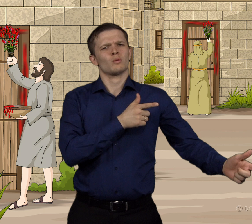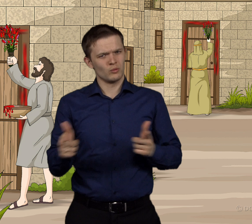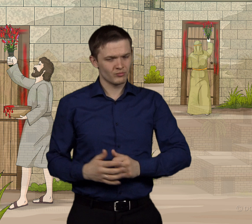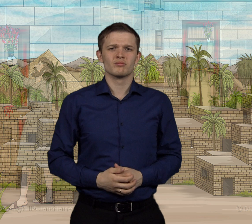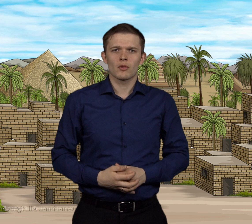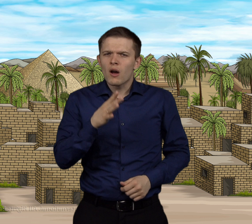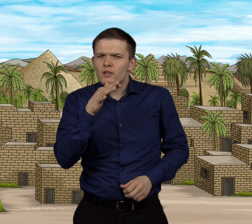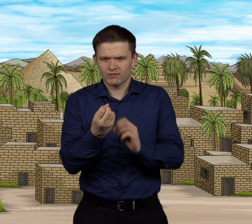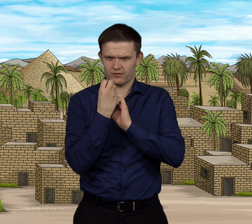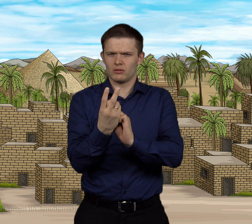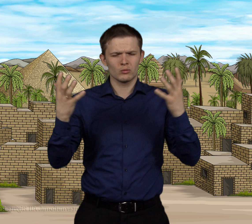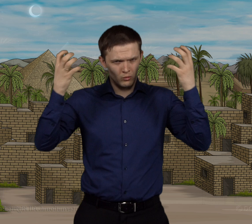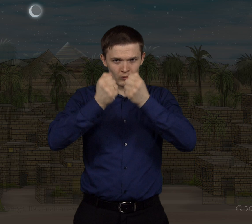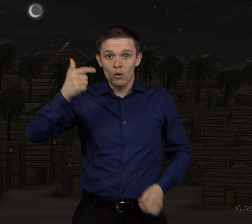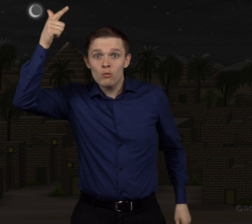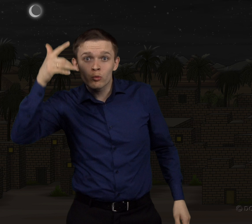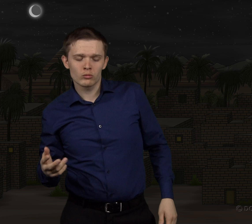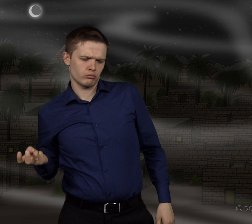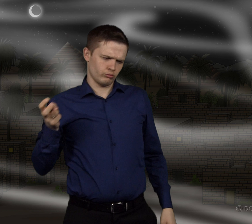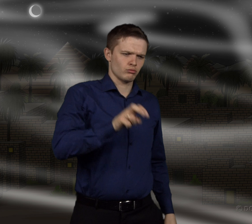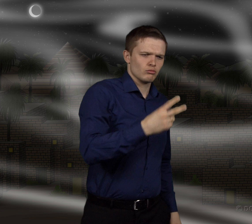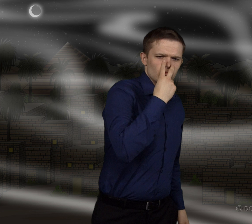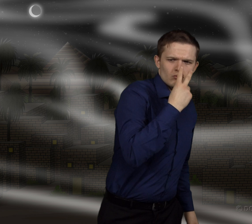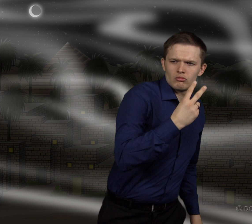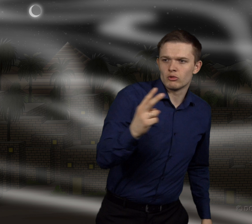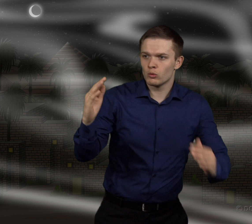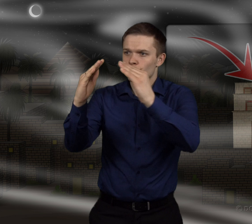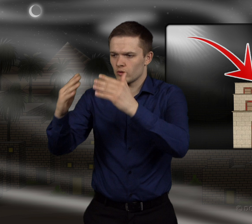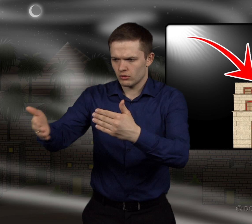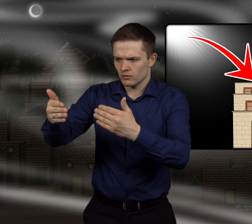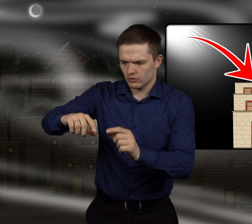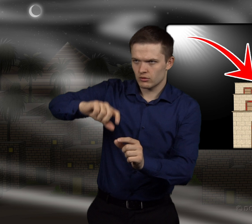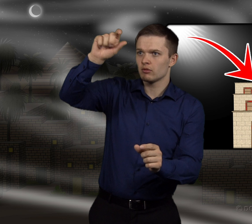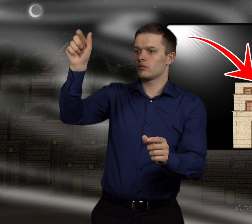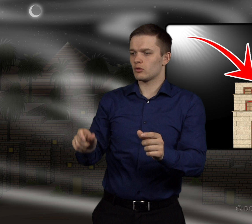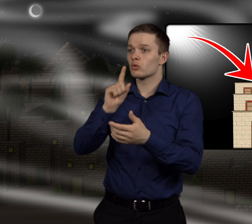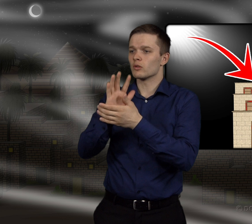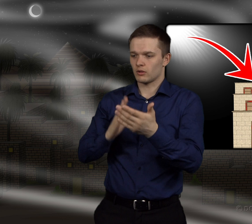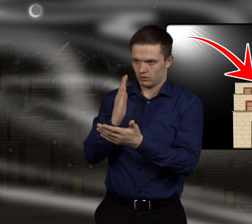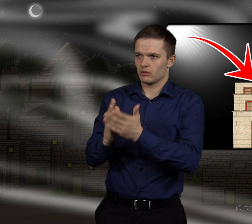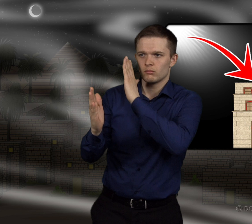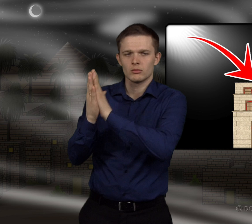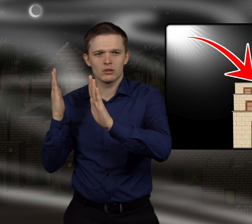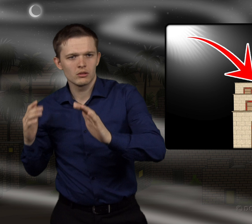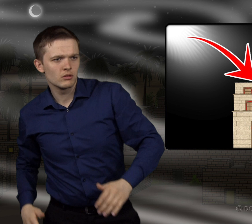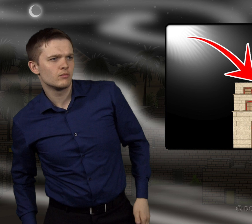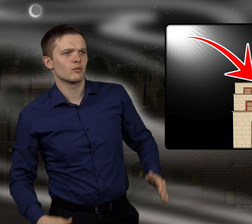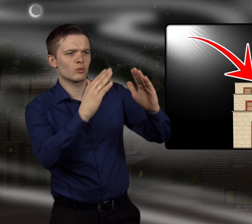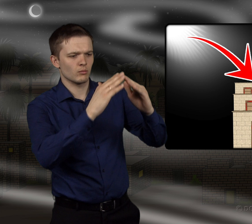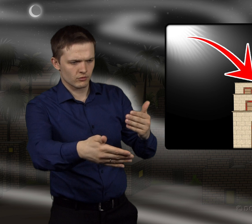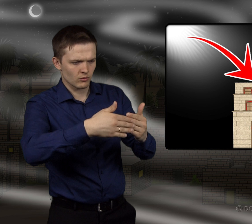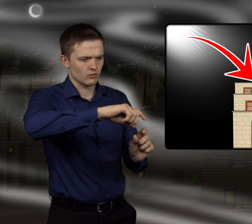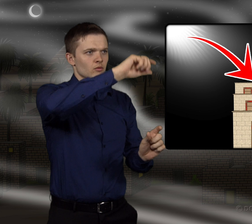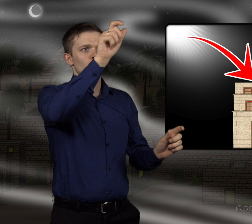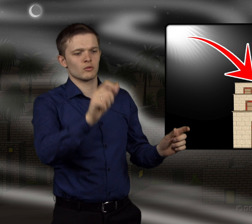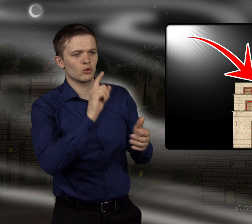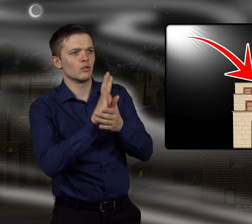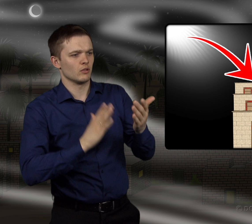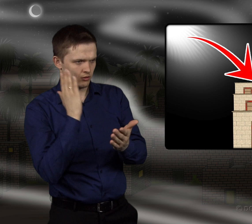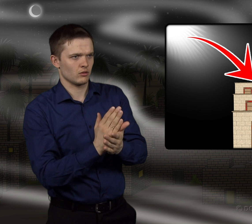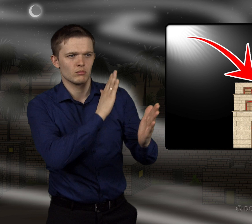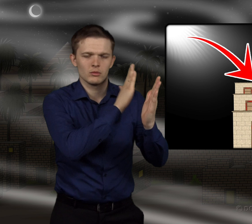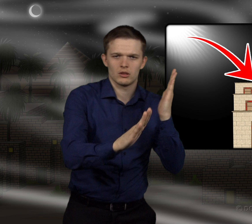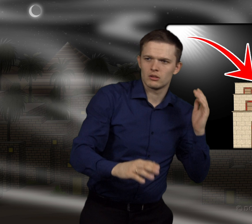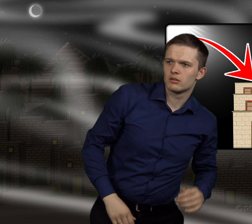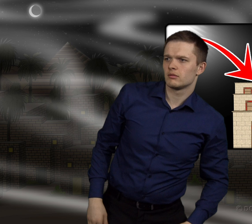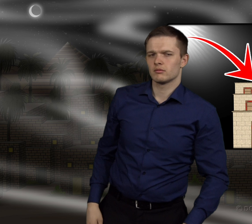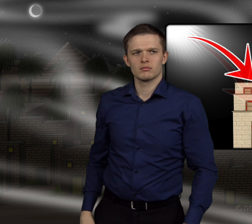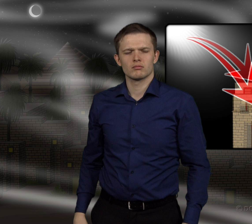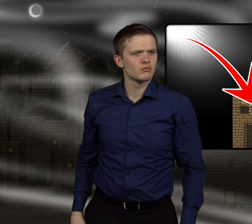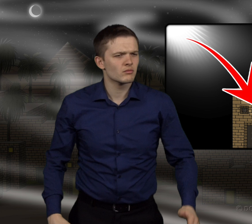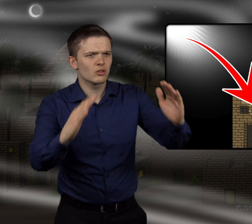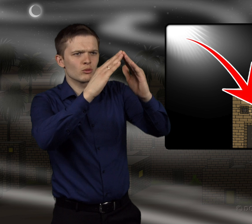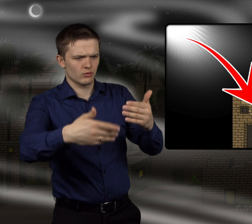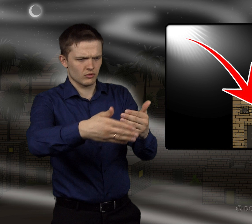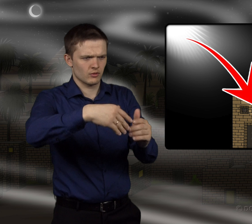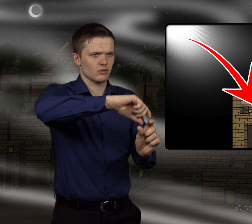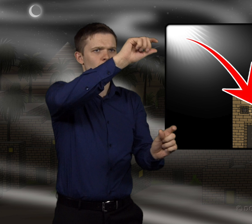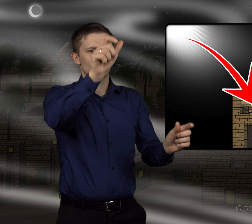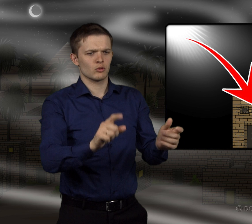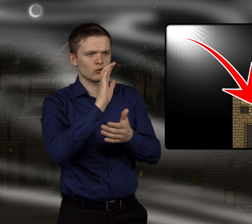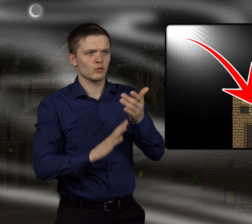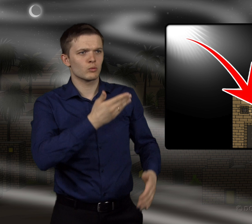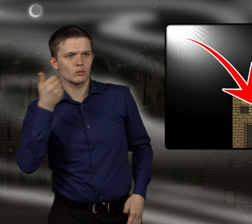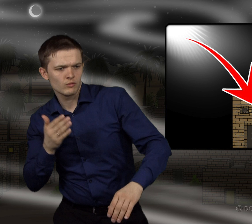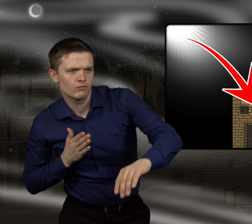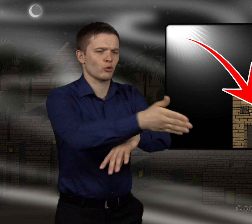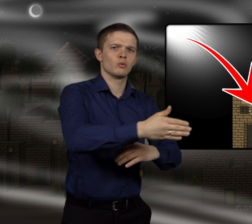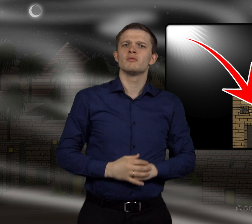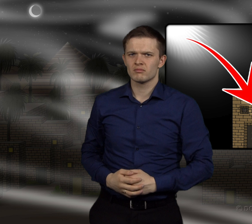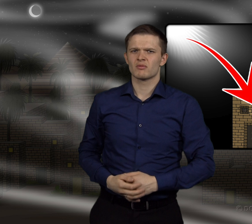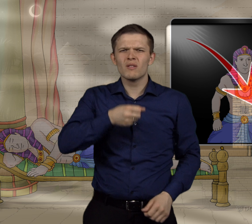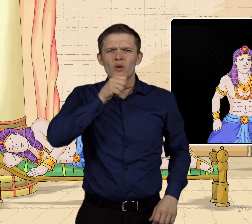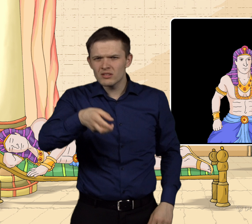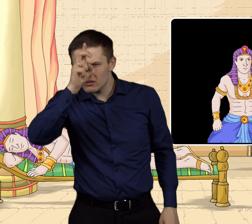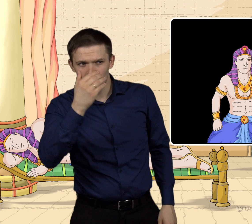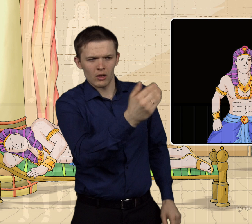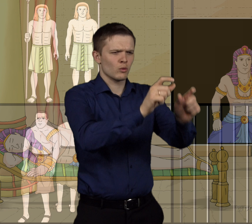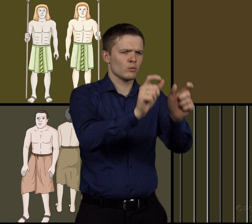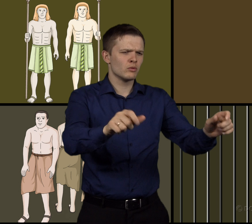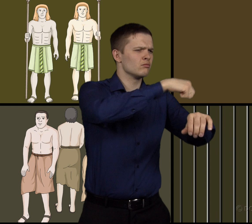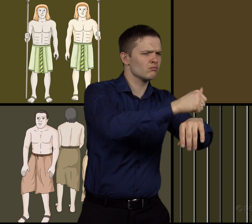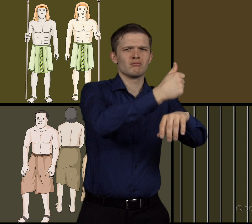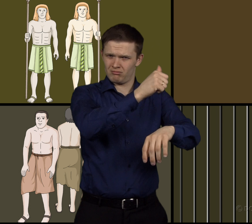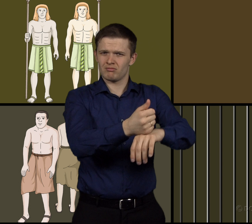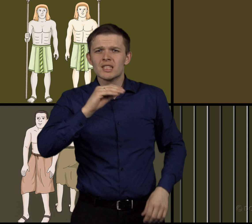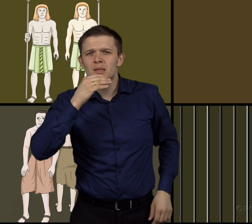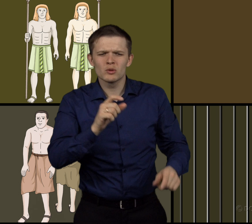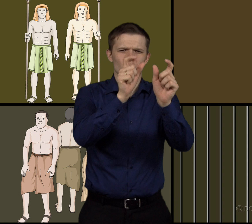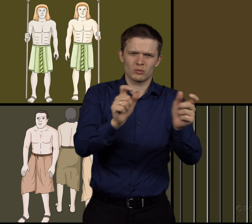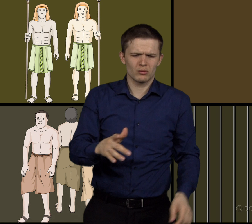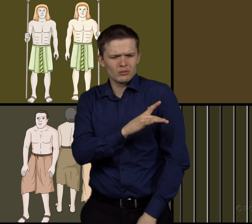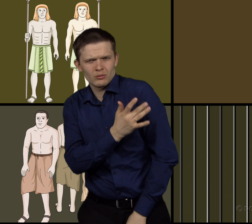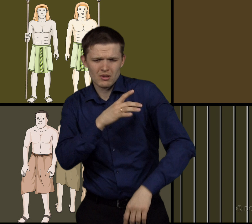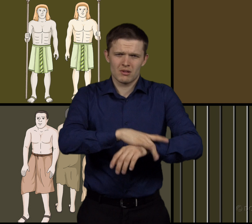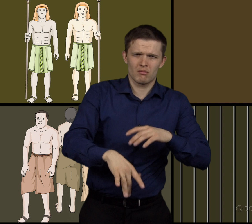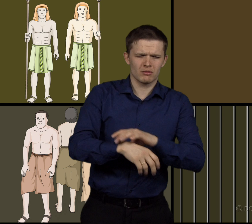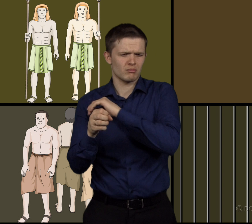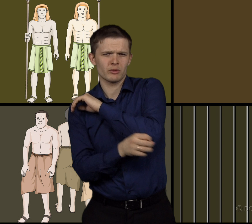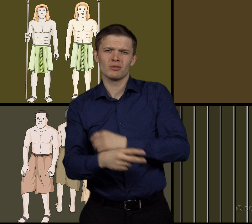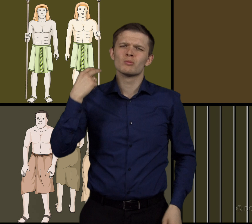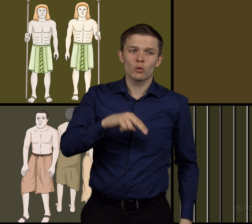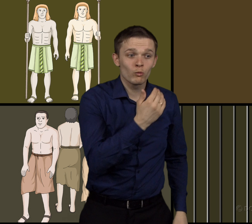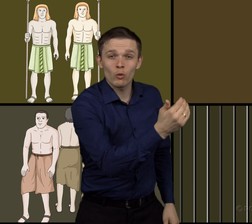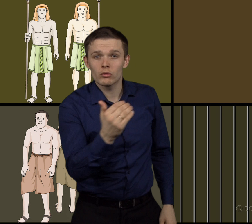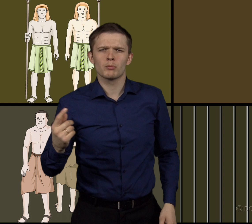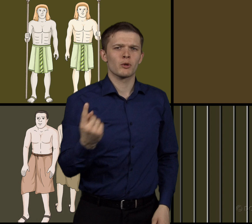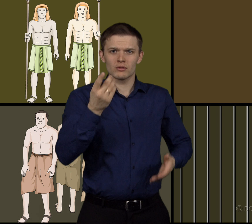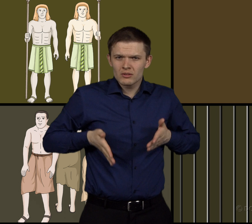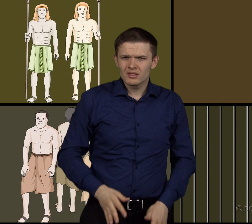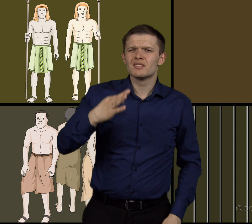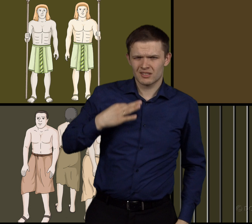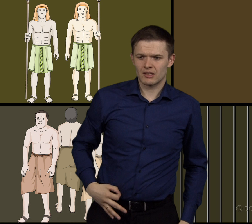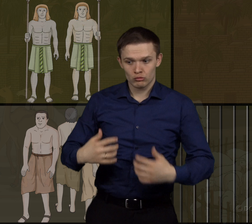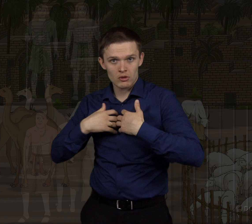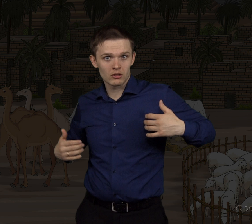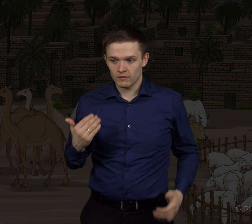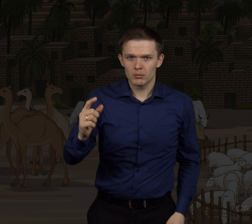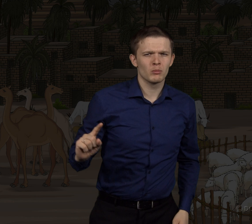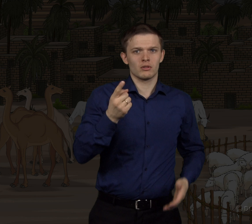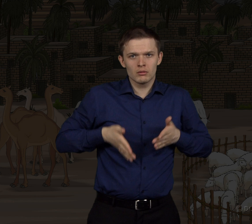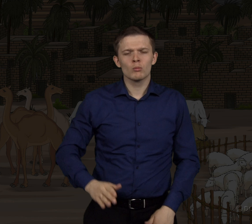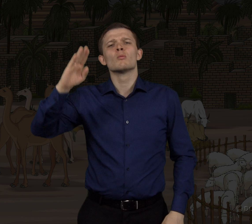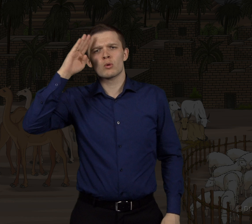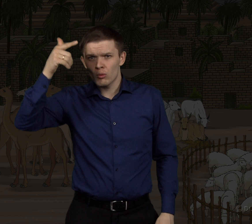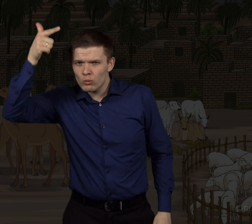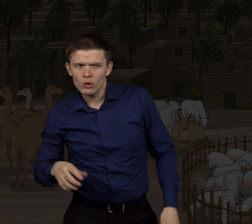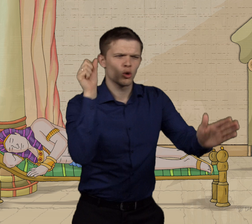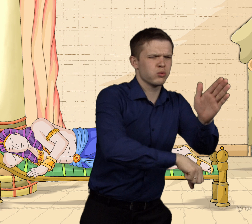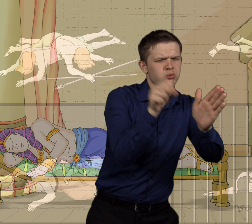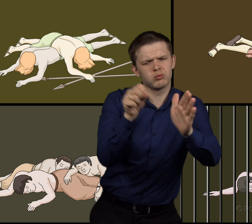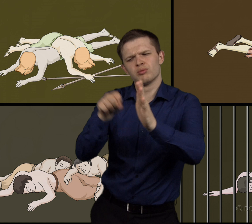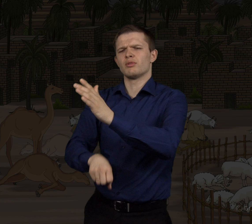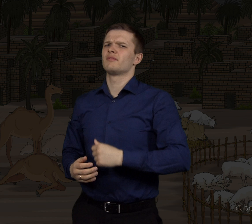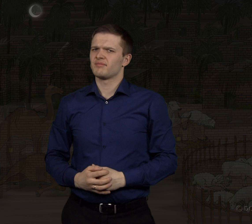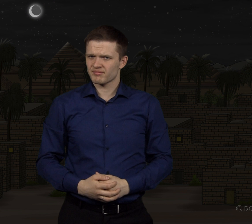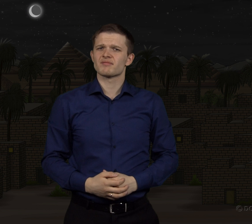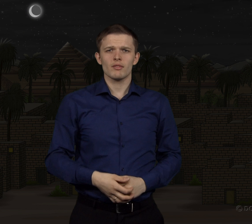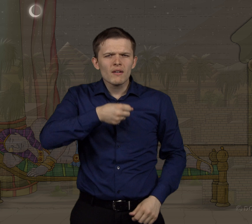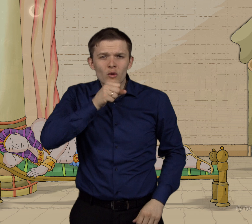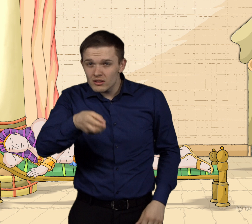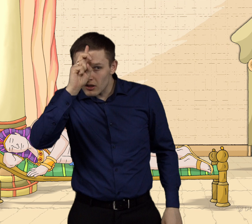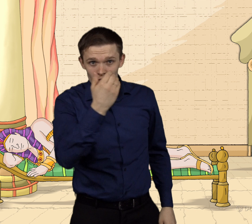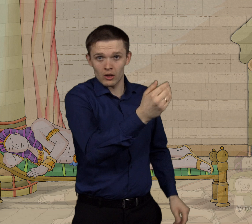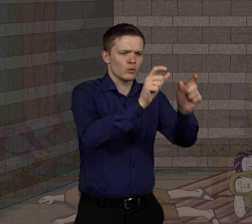Now at midnight the LORD struck down every firstborn male in the land of Egypt, from the firstborn of Pharaoh, who sat on his throne, to the firstborn of the prisoner in the dungeon, as well as all the firstborn among the livestock.